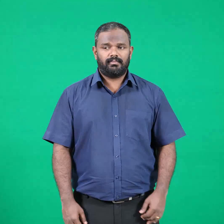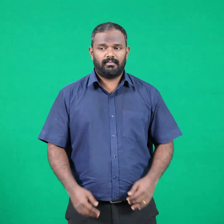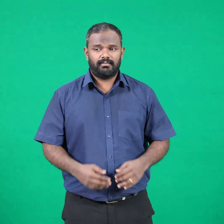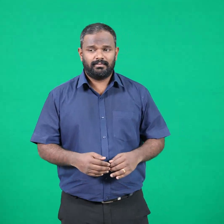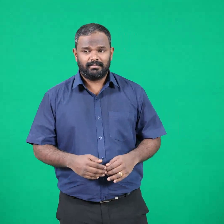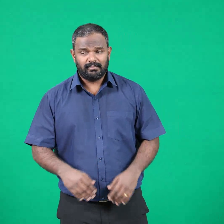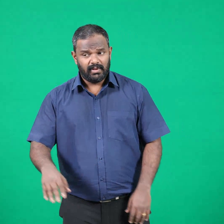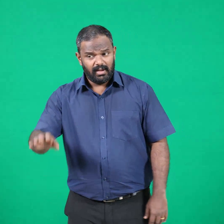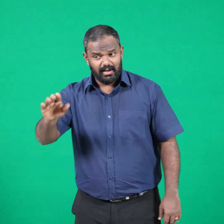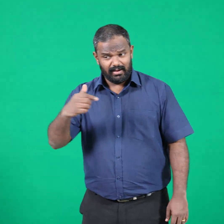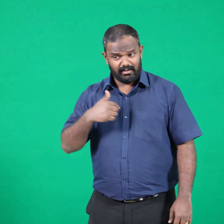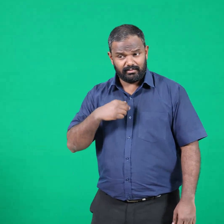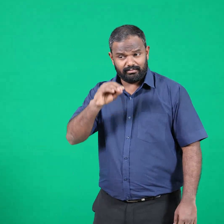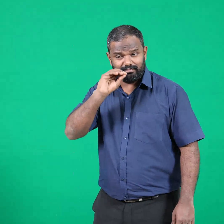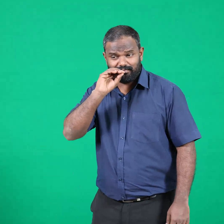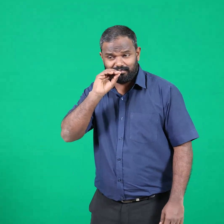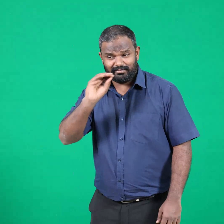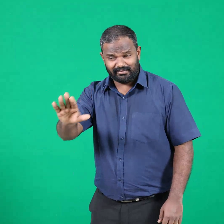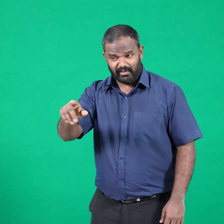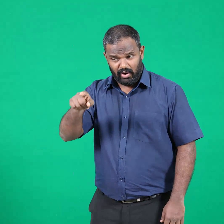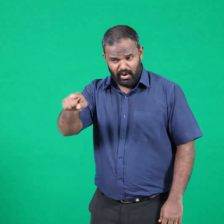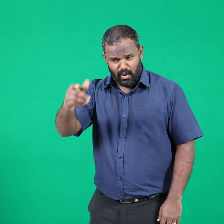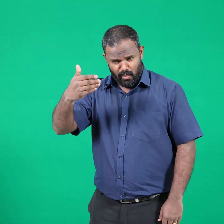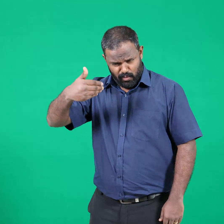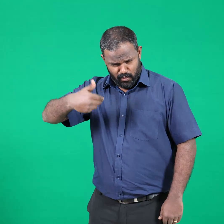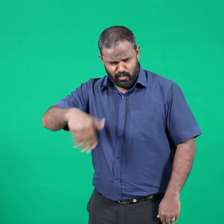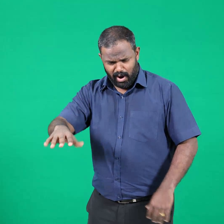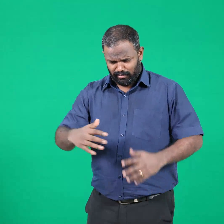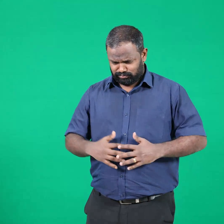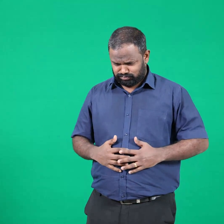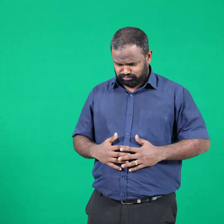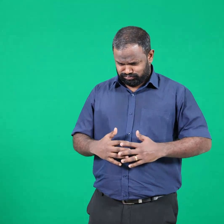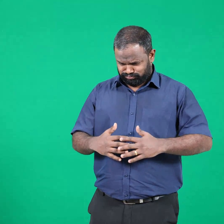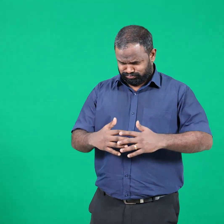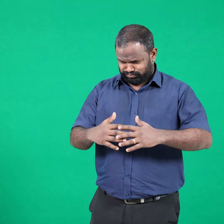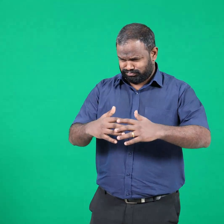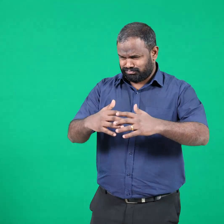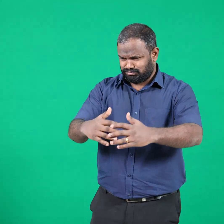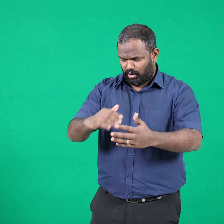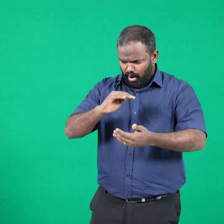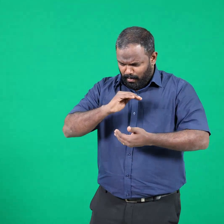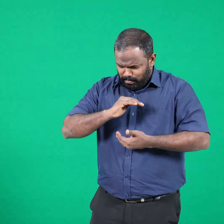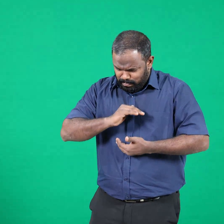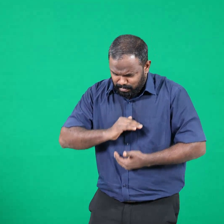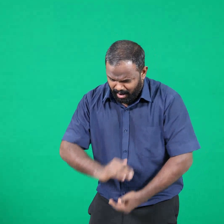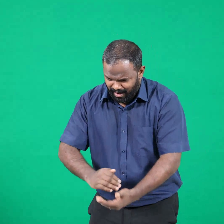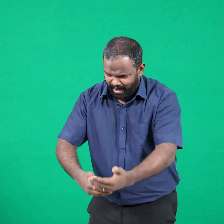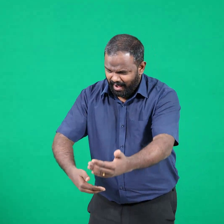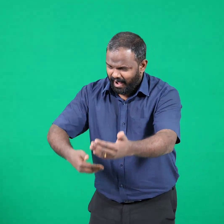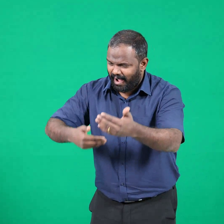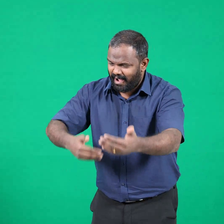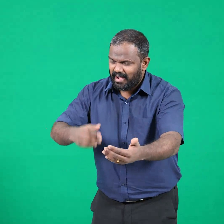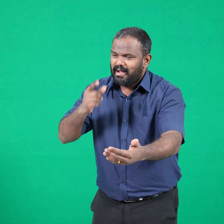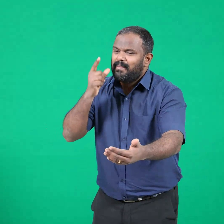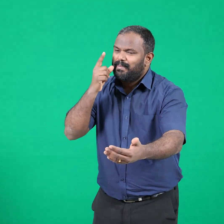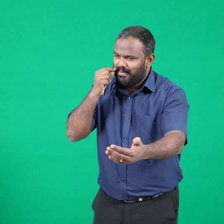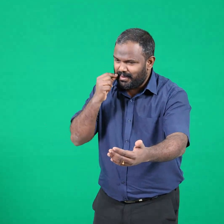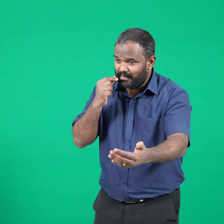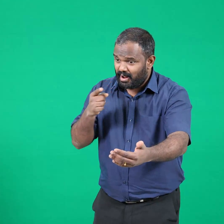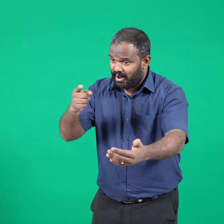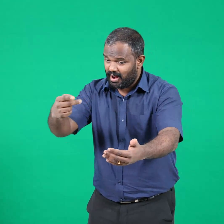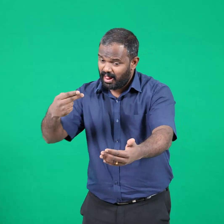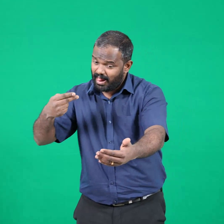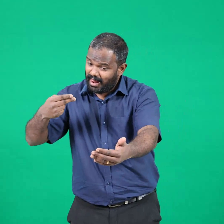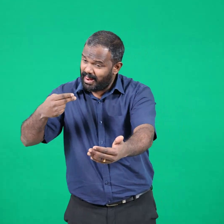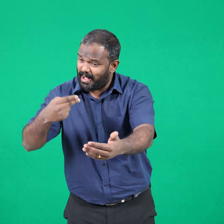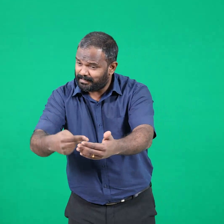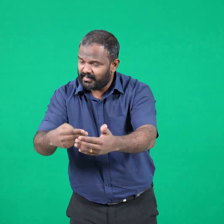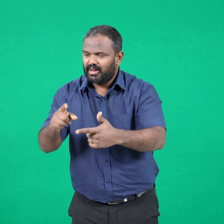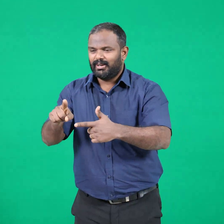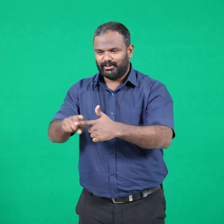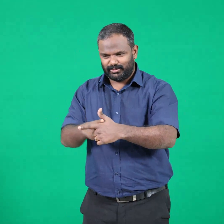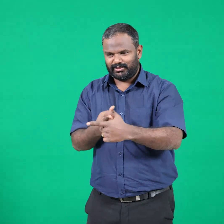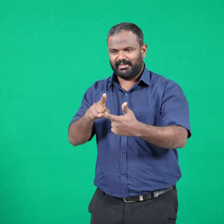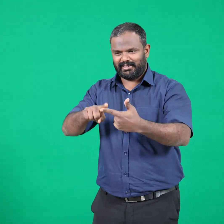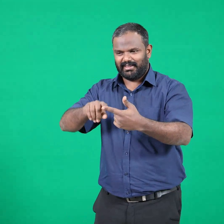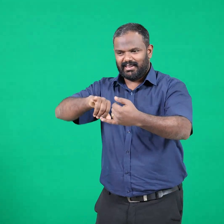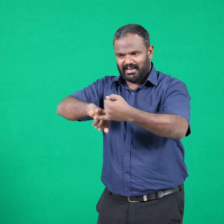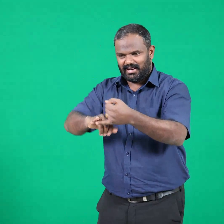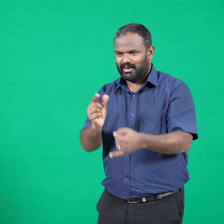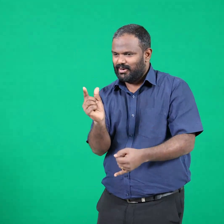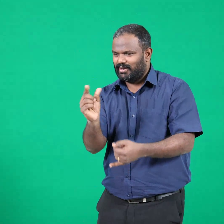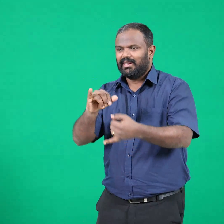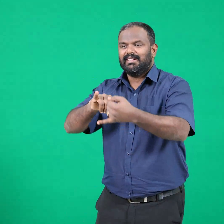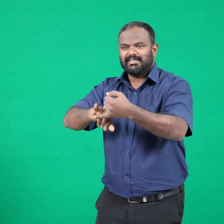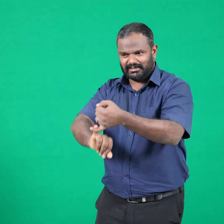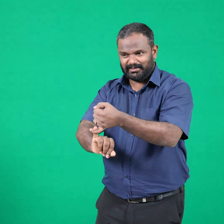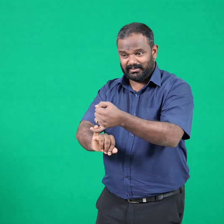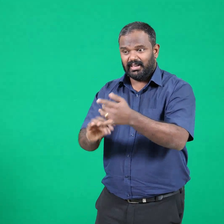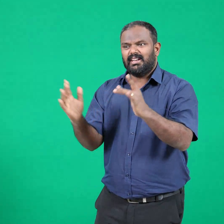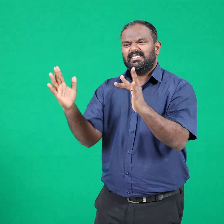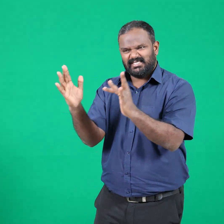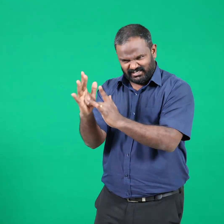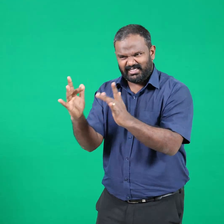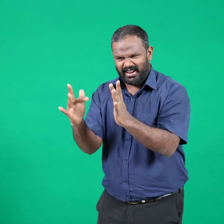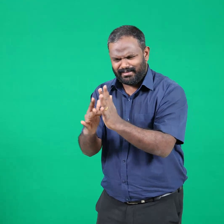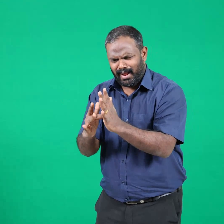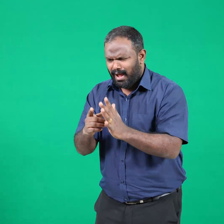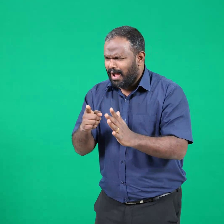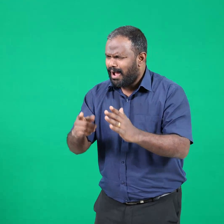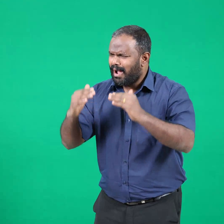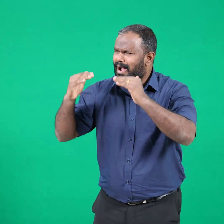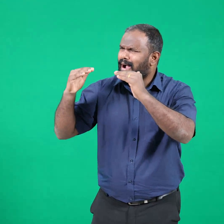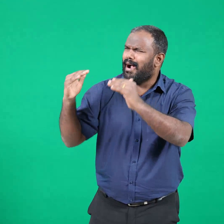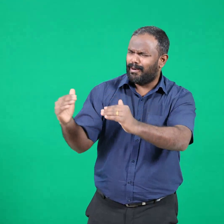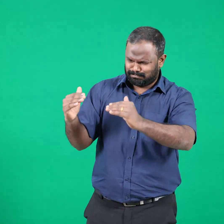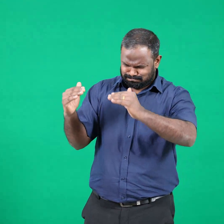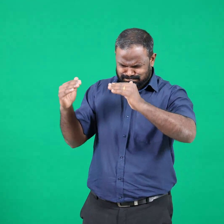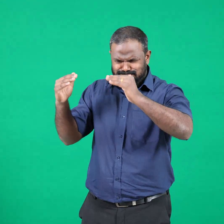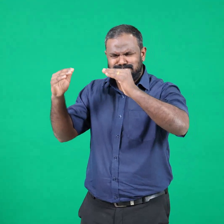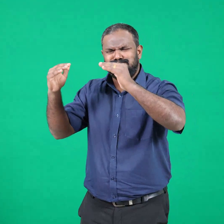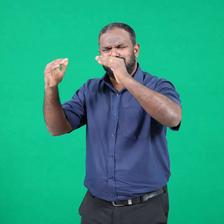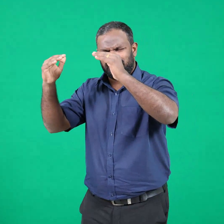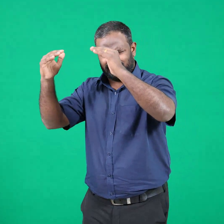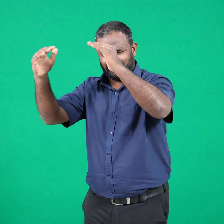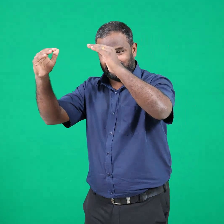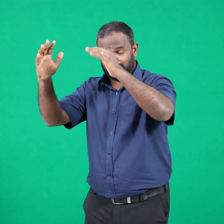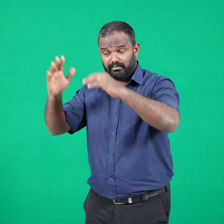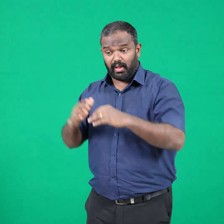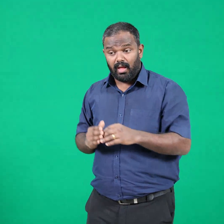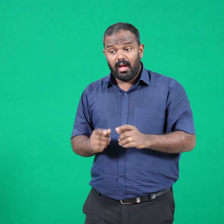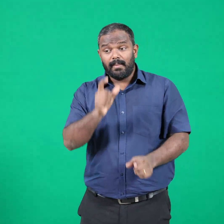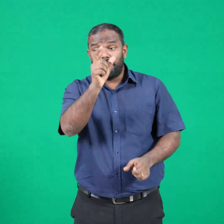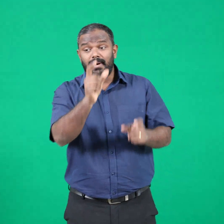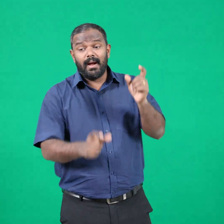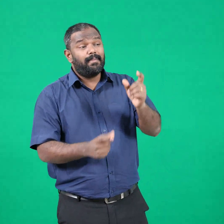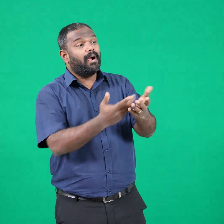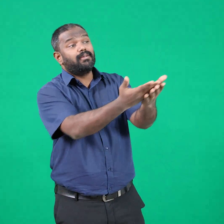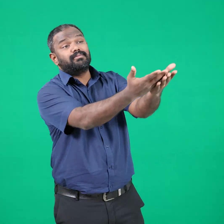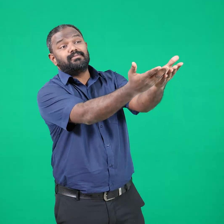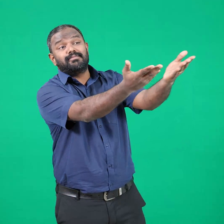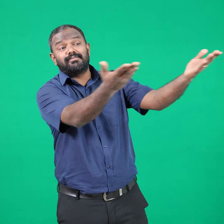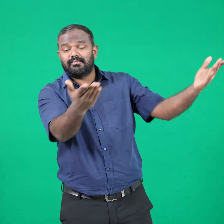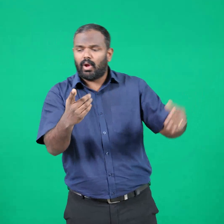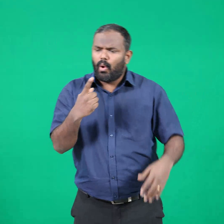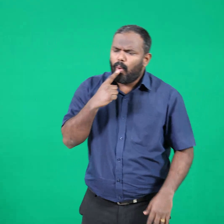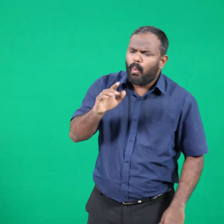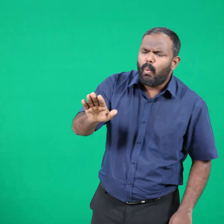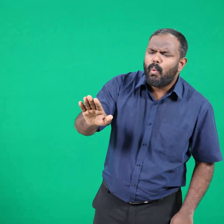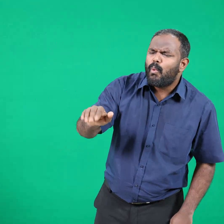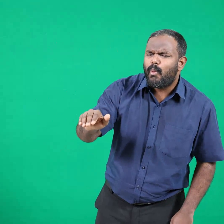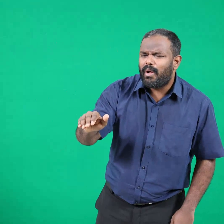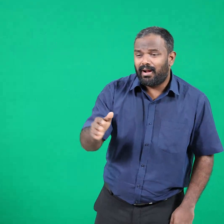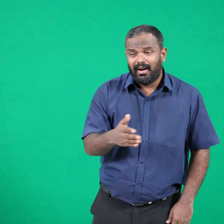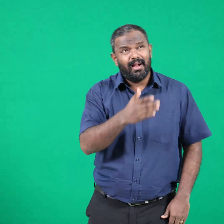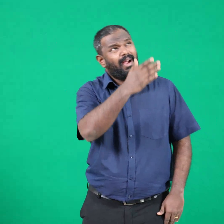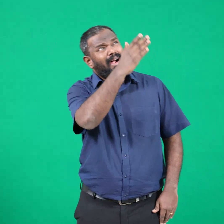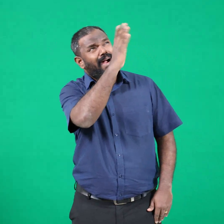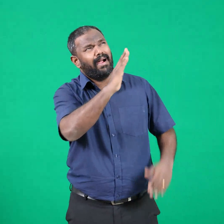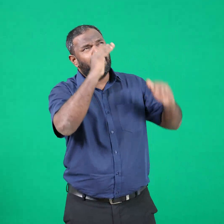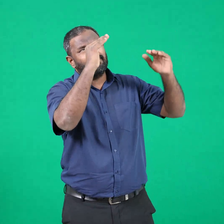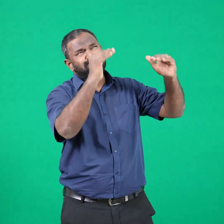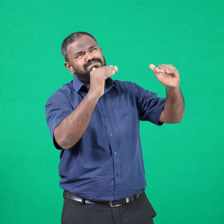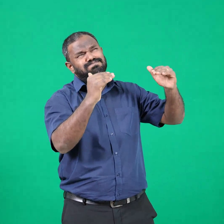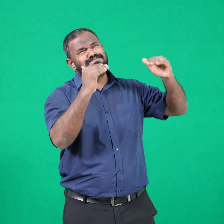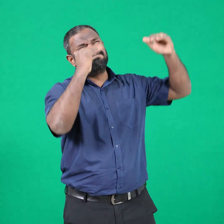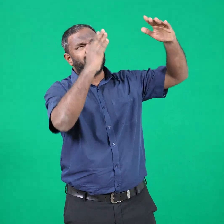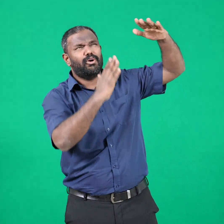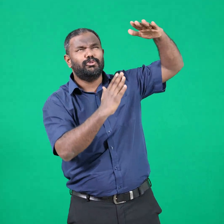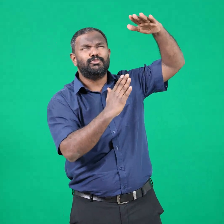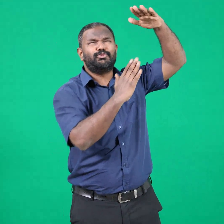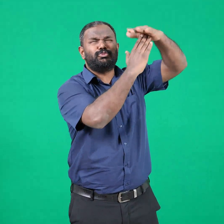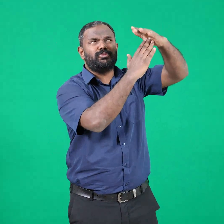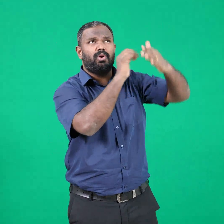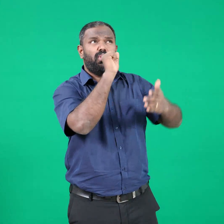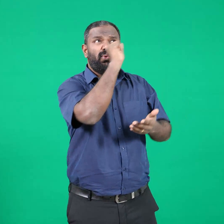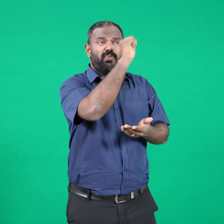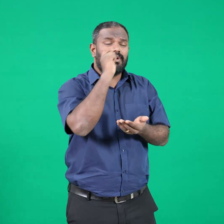Behold, you will conceive and give birth to a son, and you are to give Him the name Jesus.